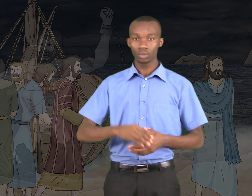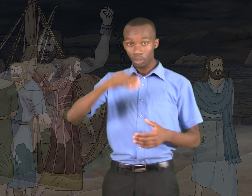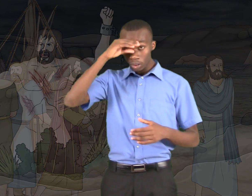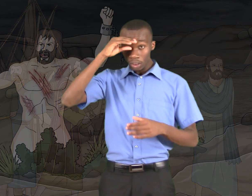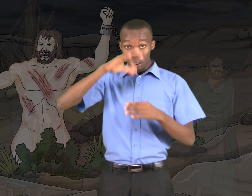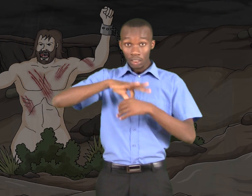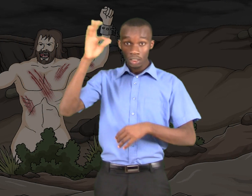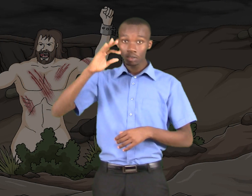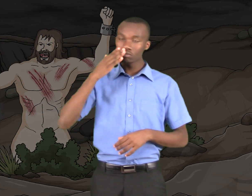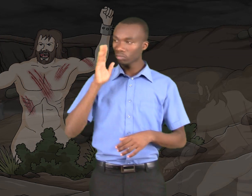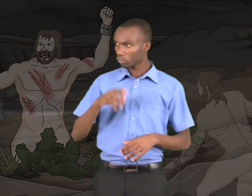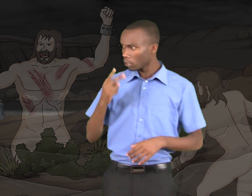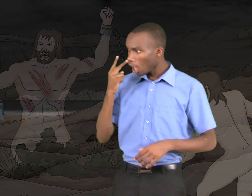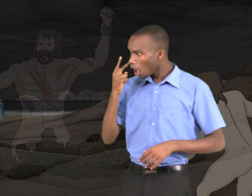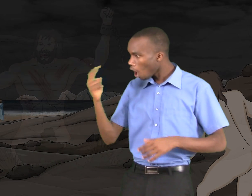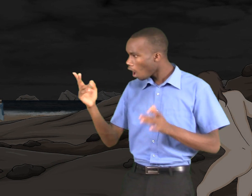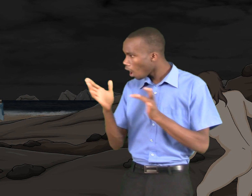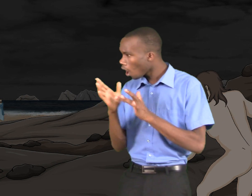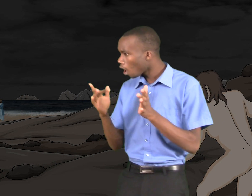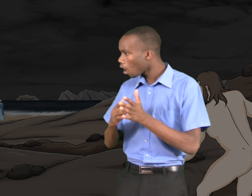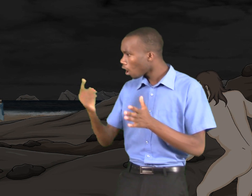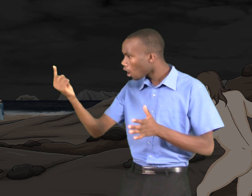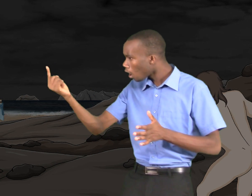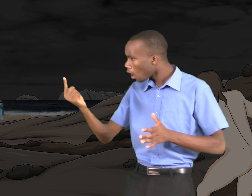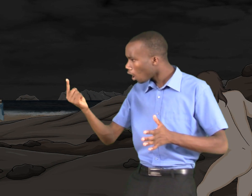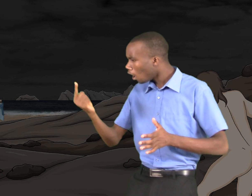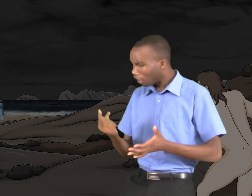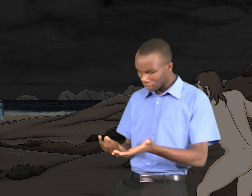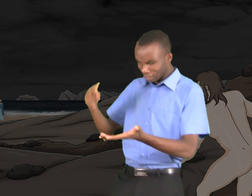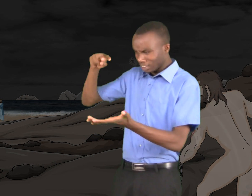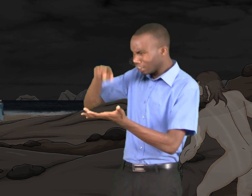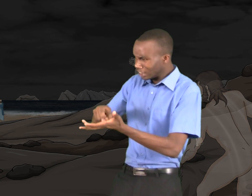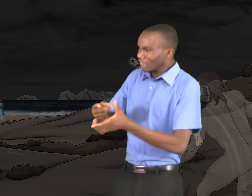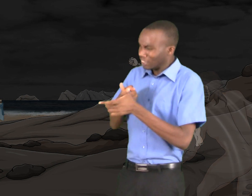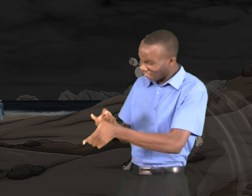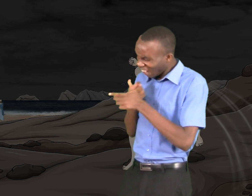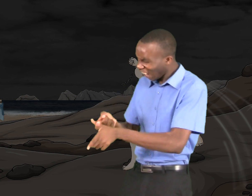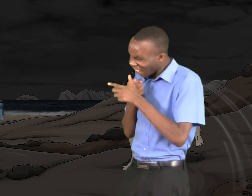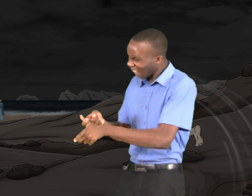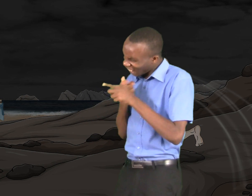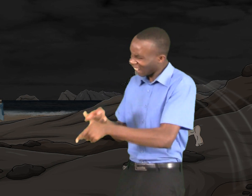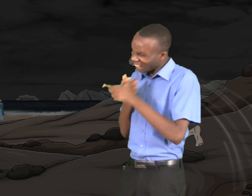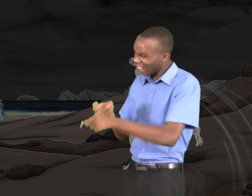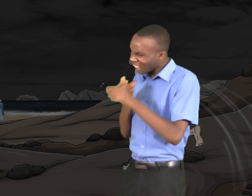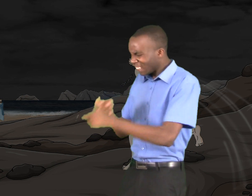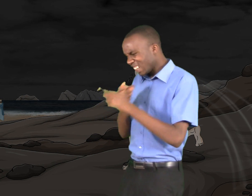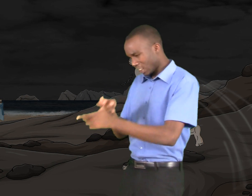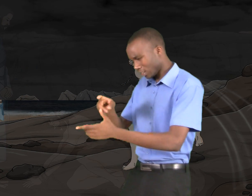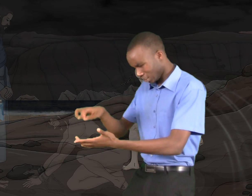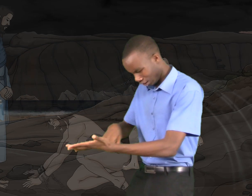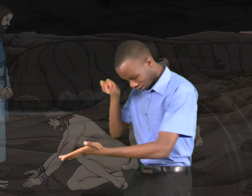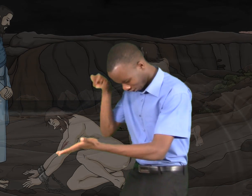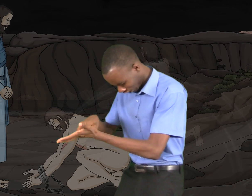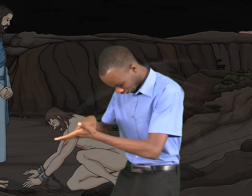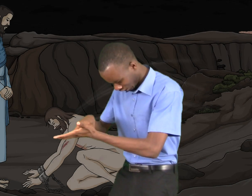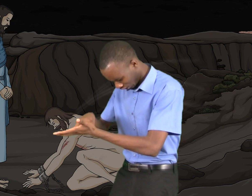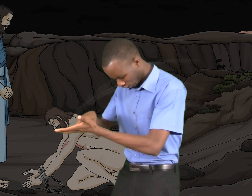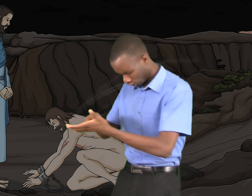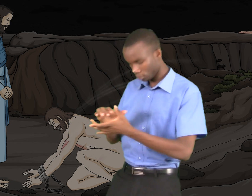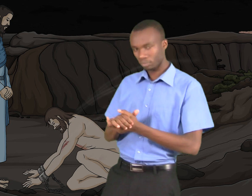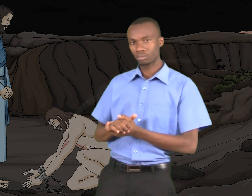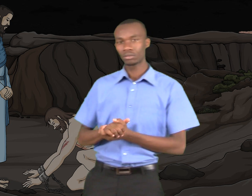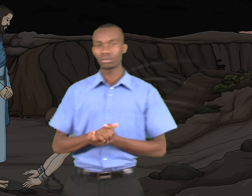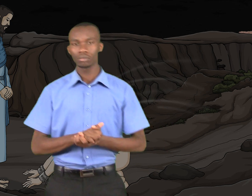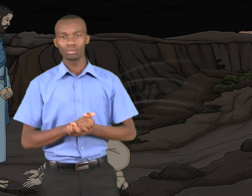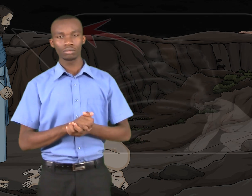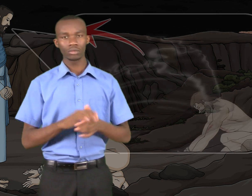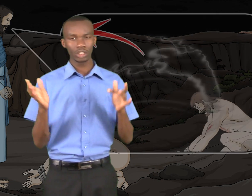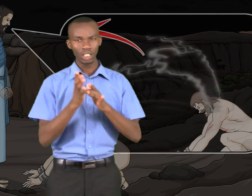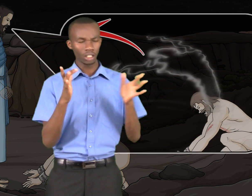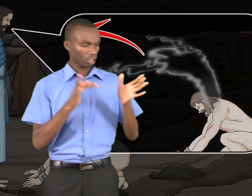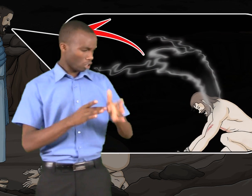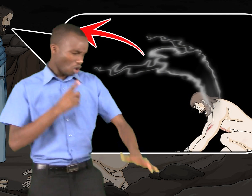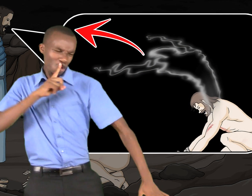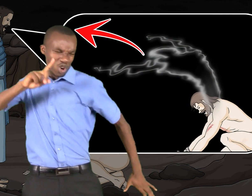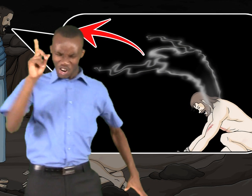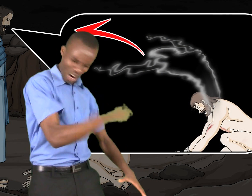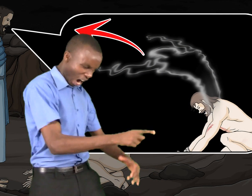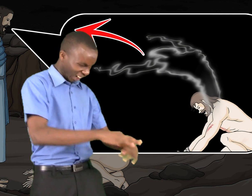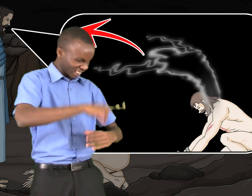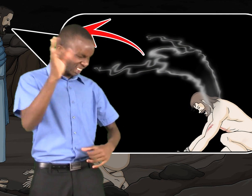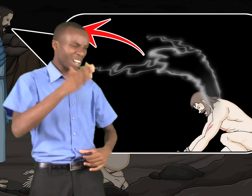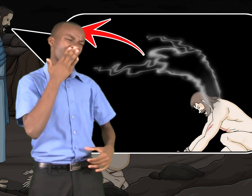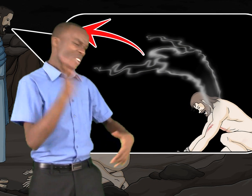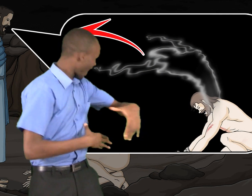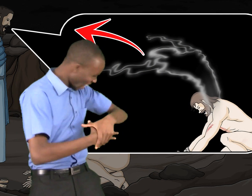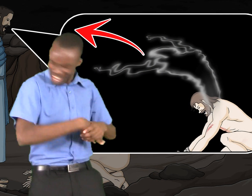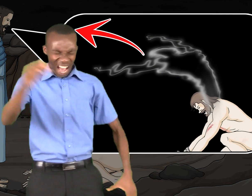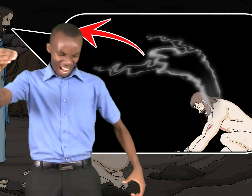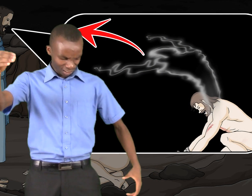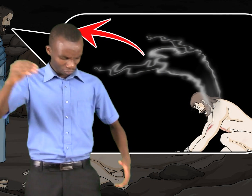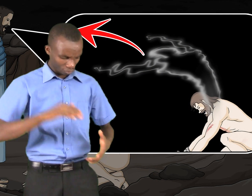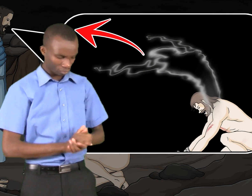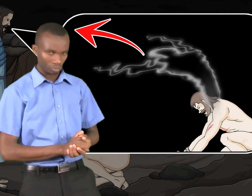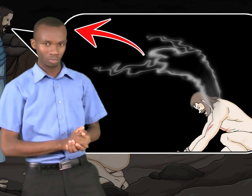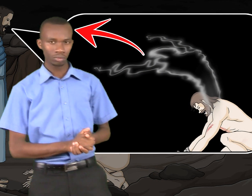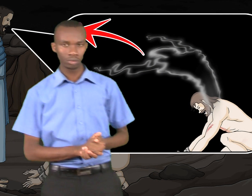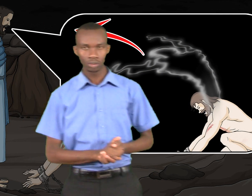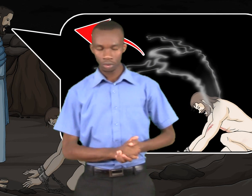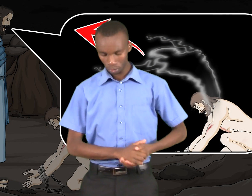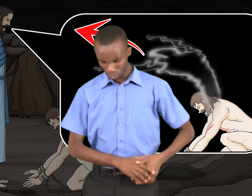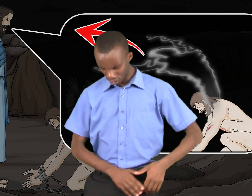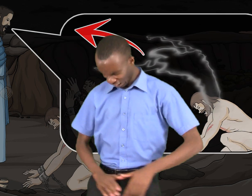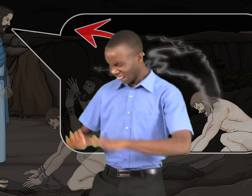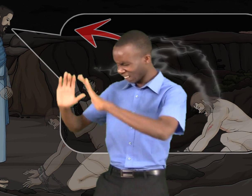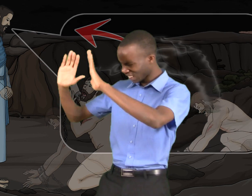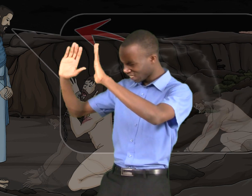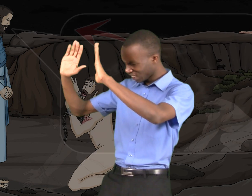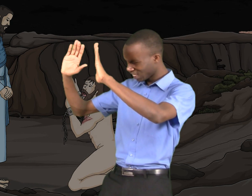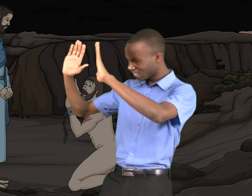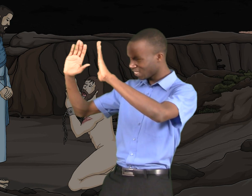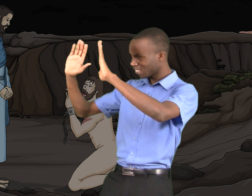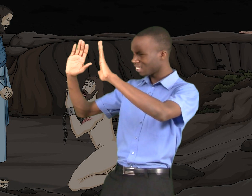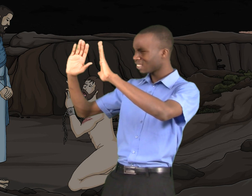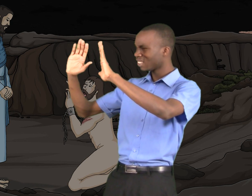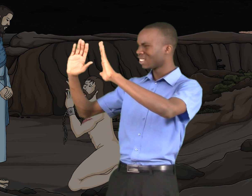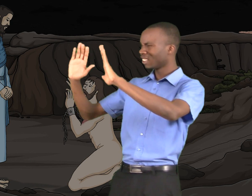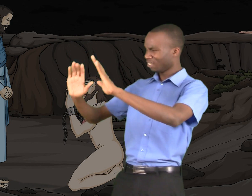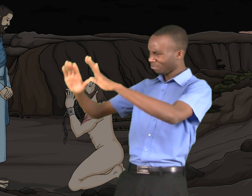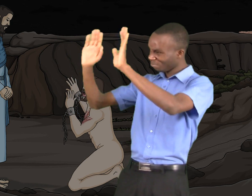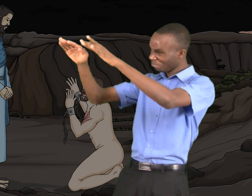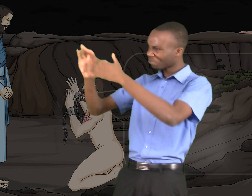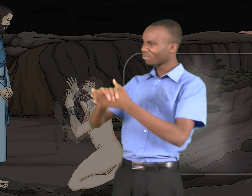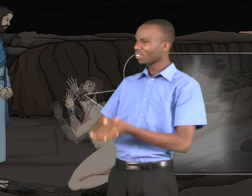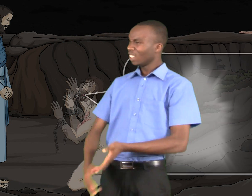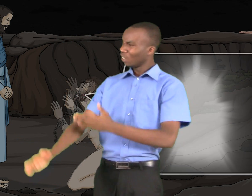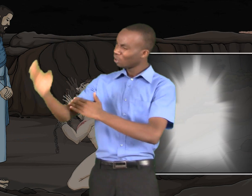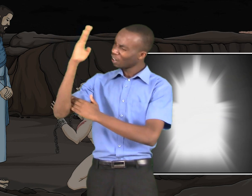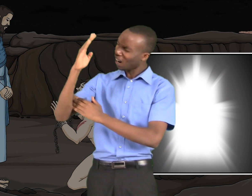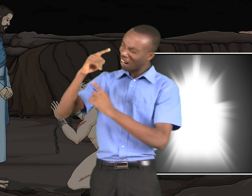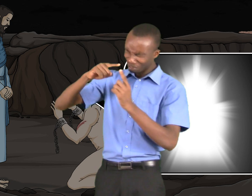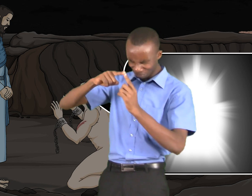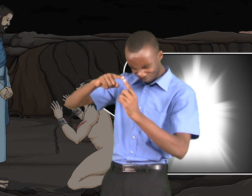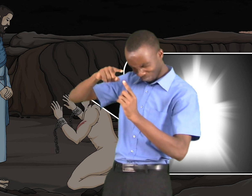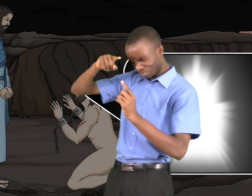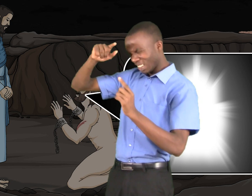I beg You before God not to torture me!”